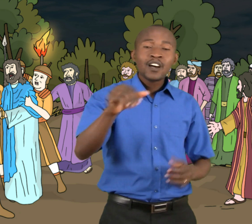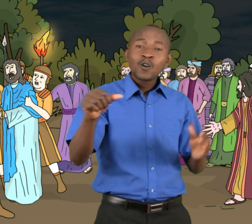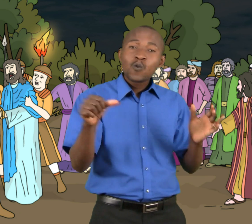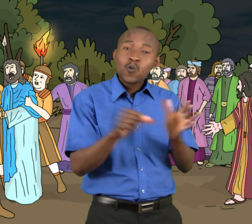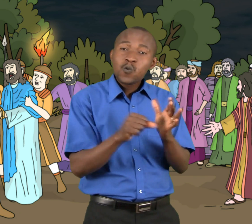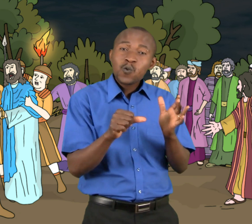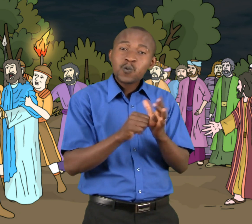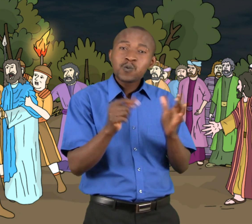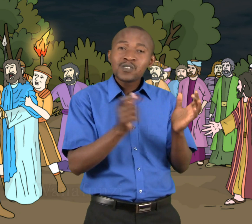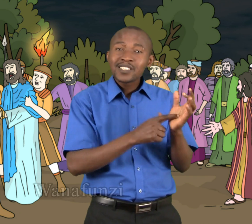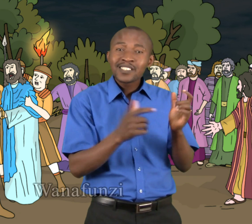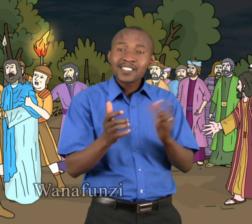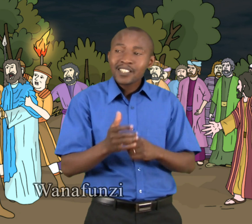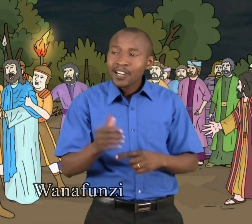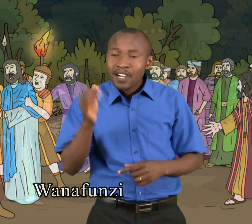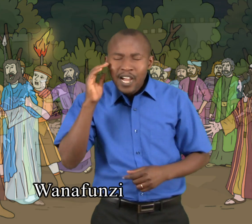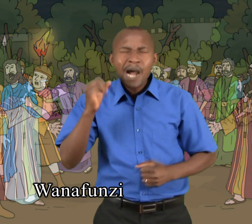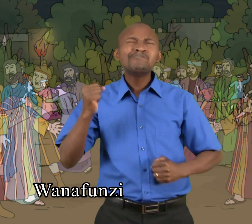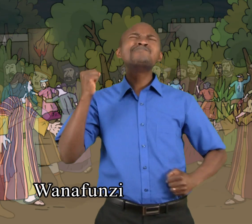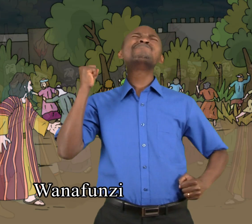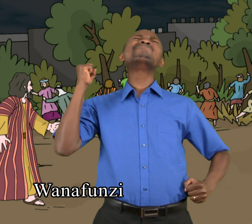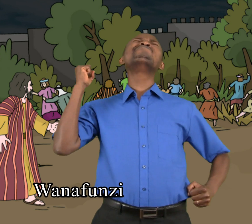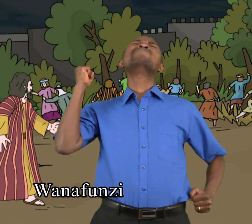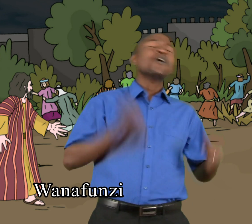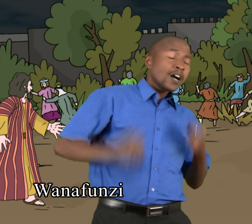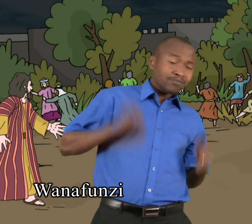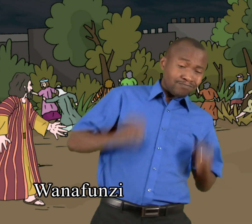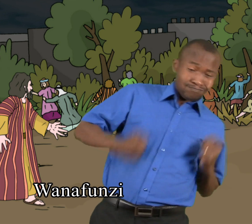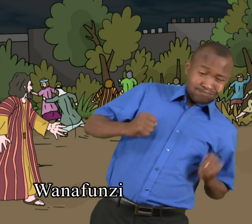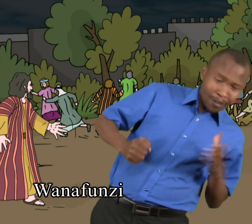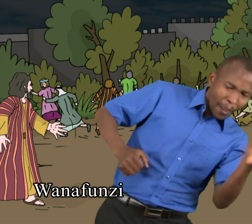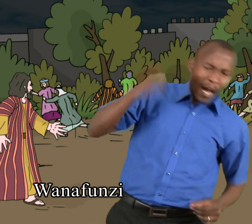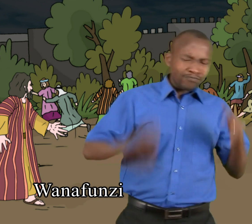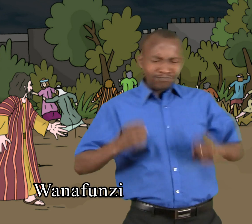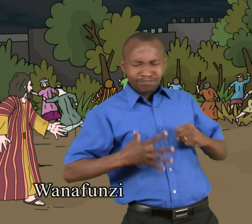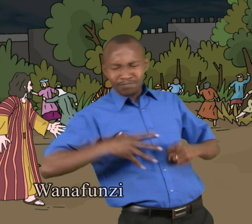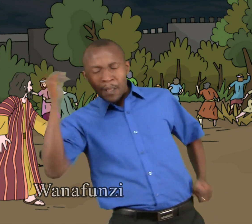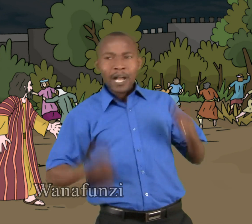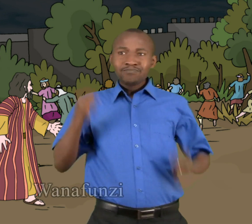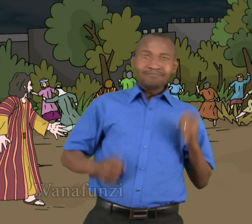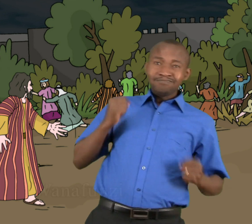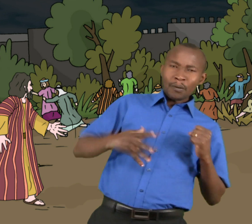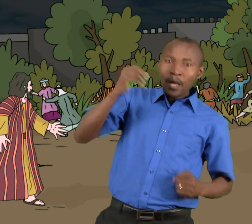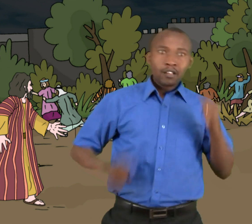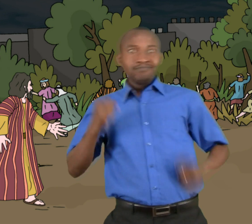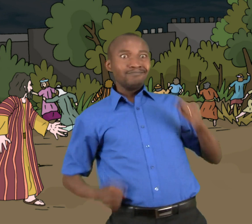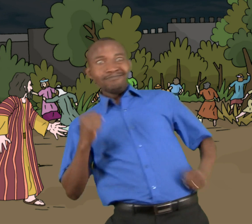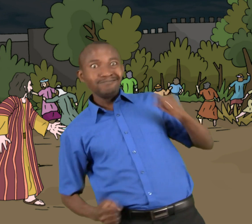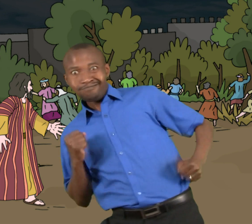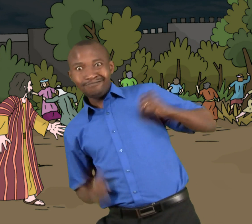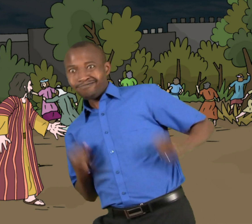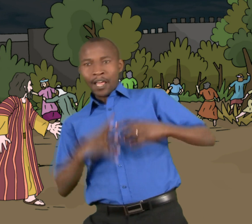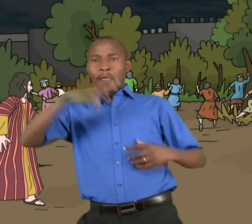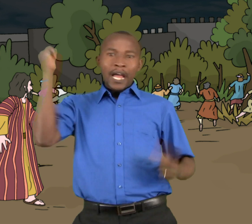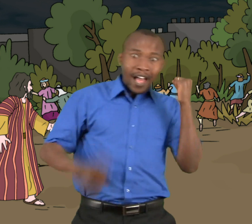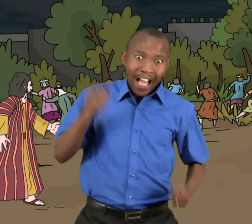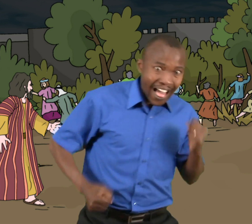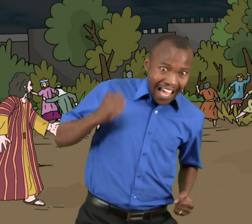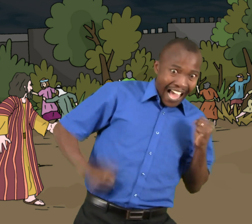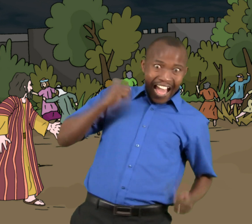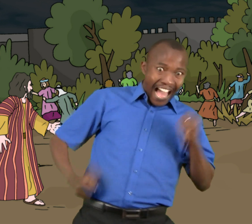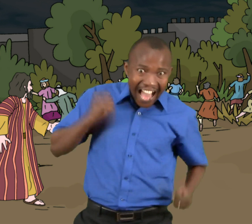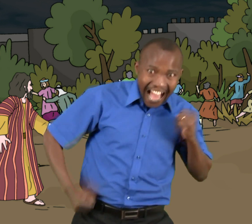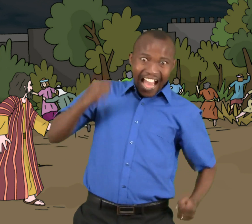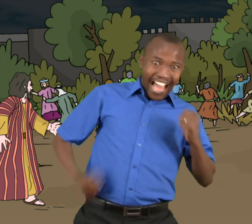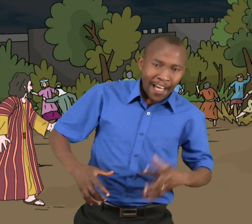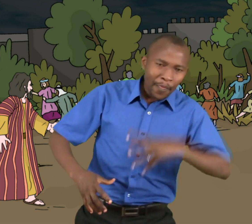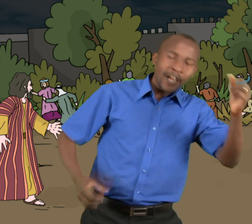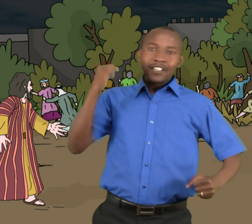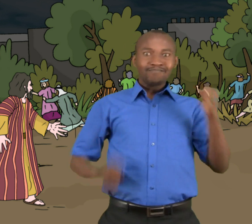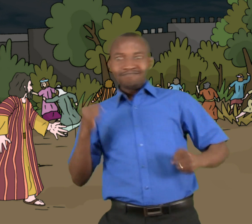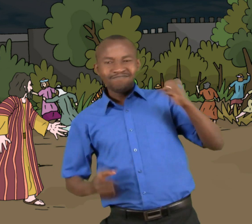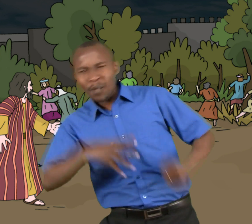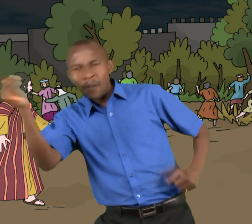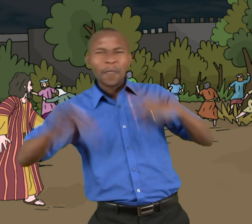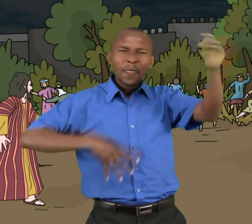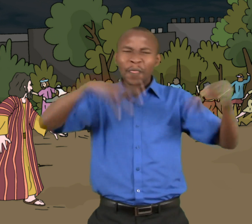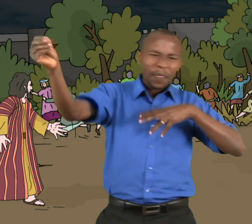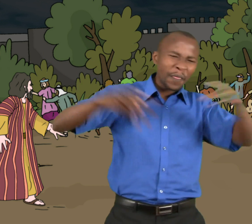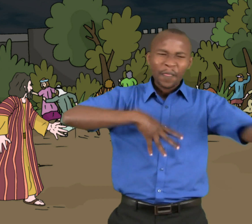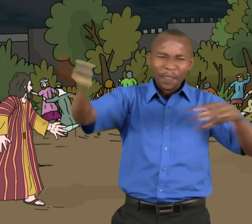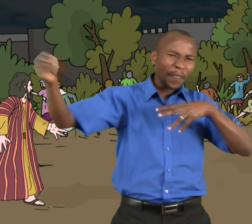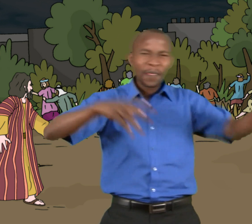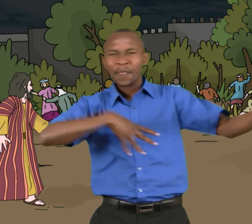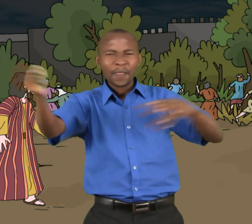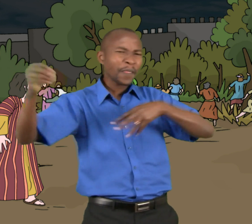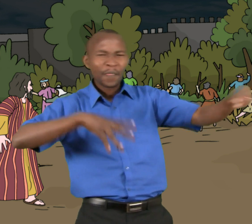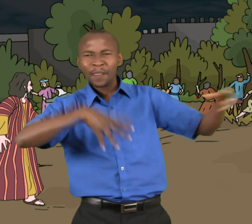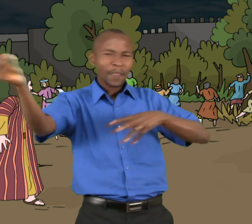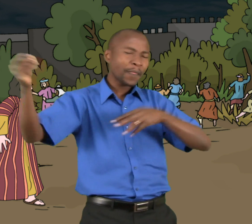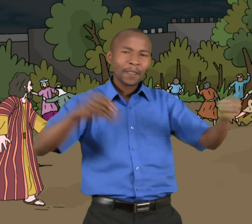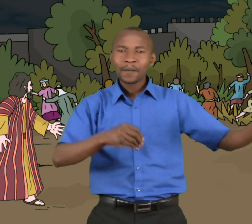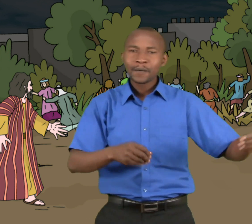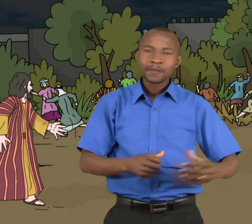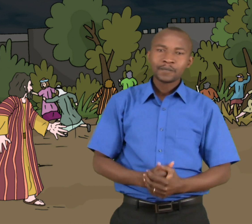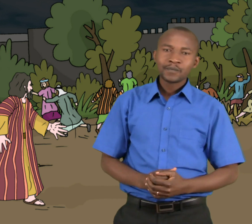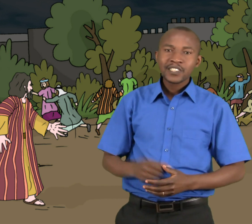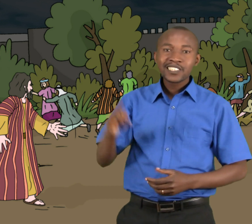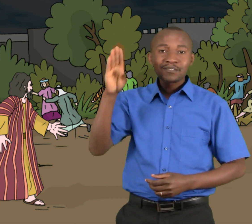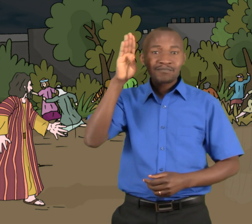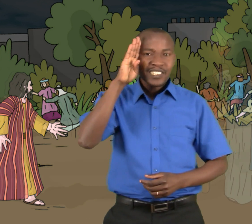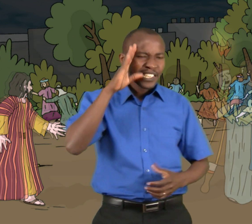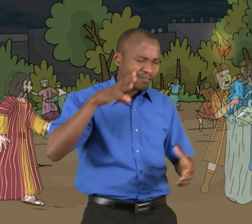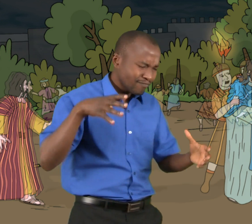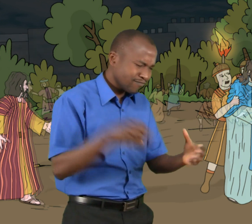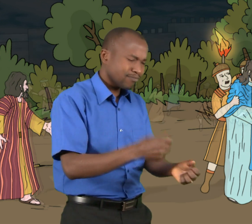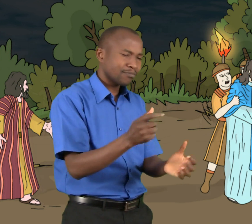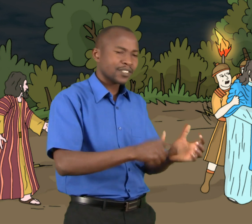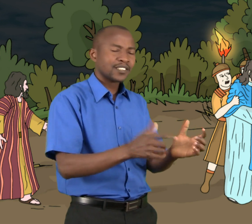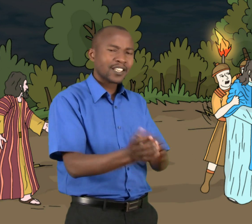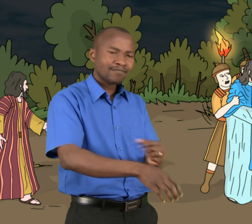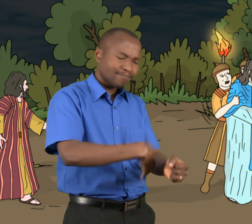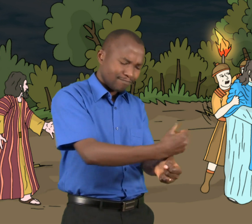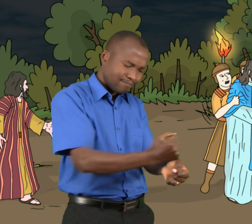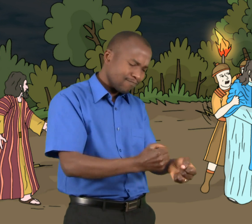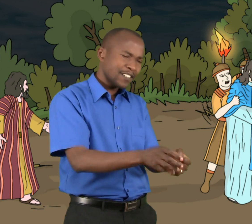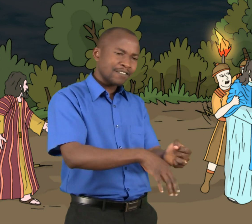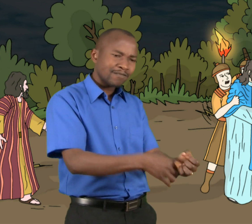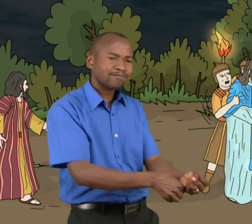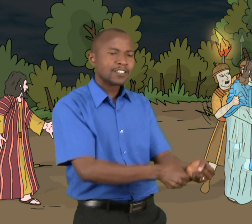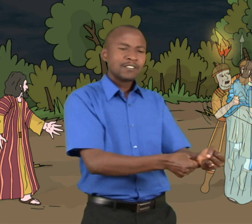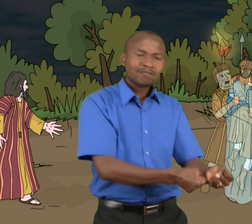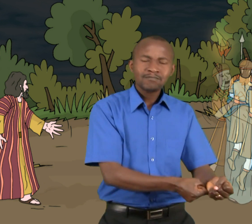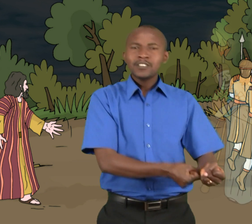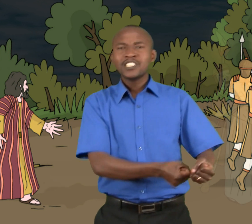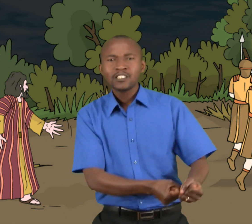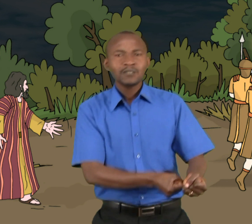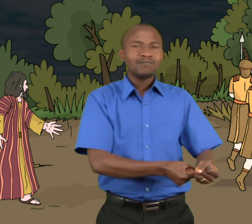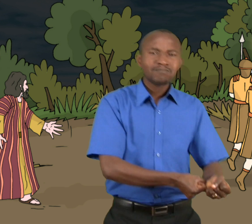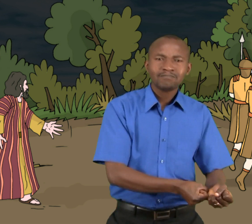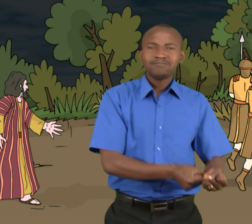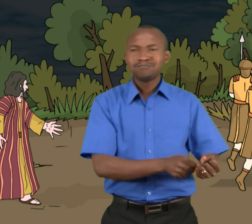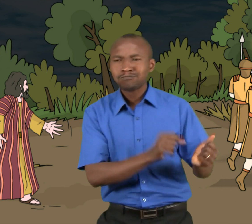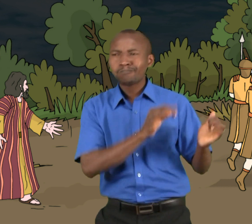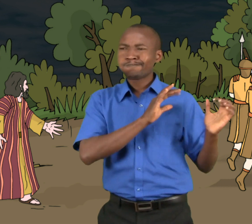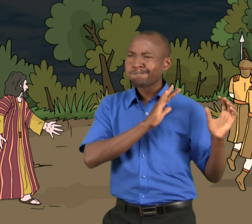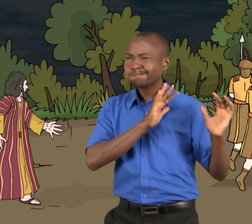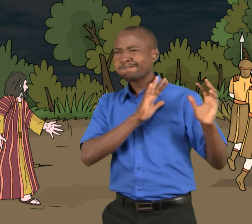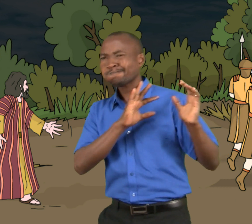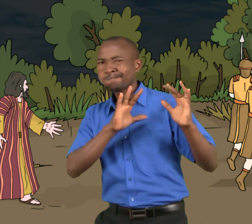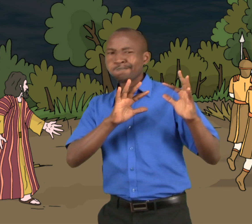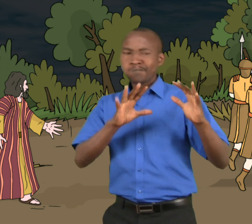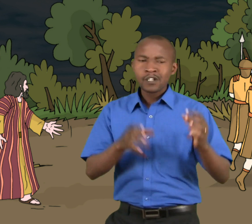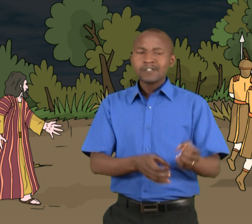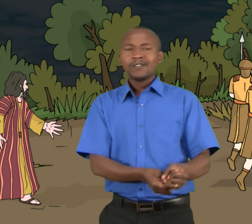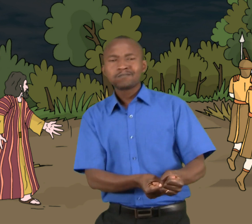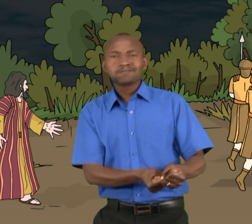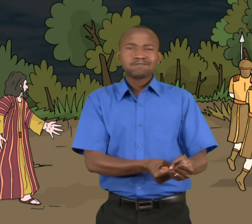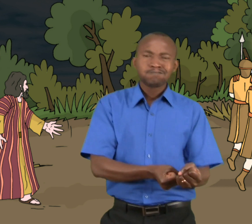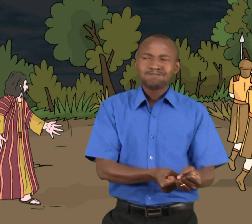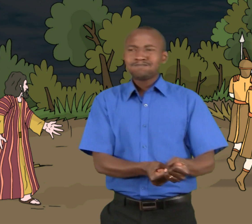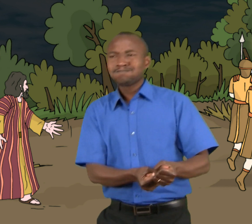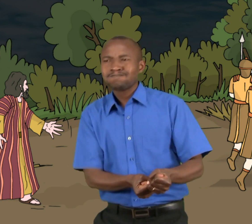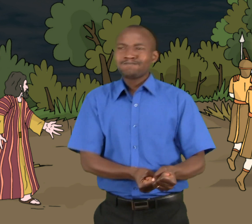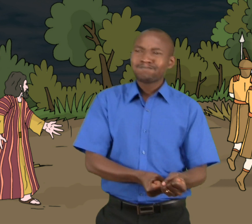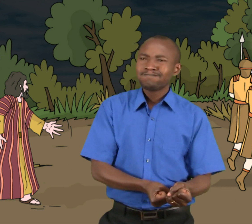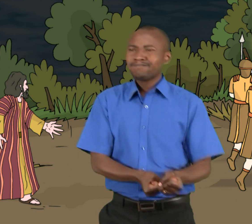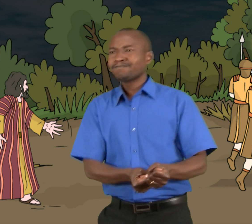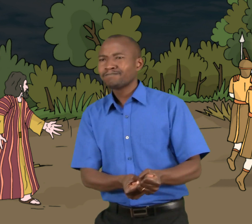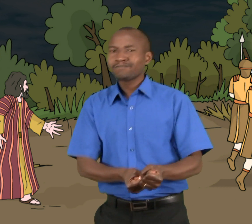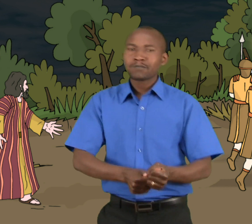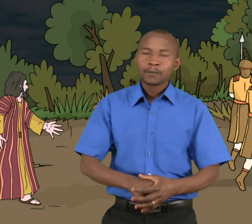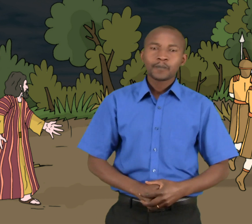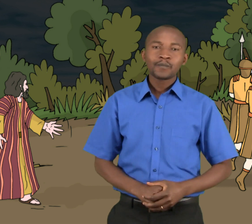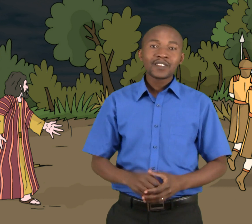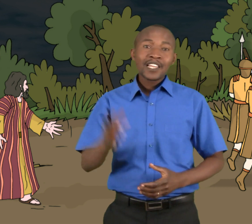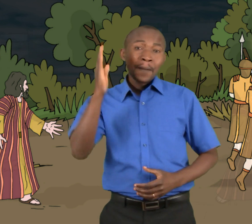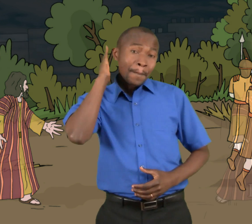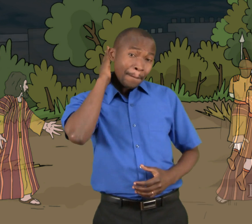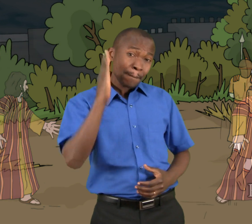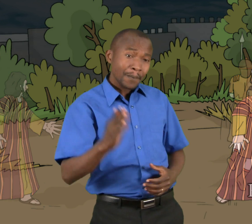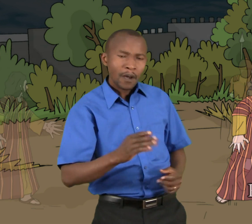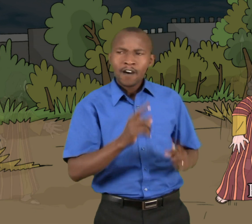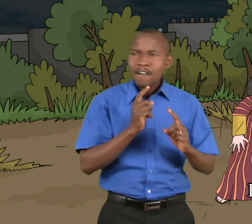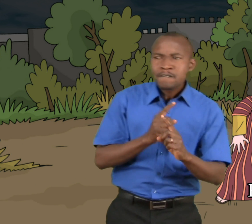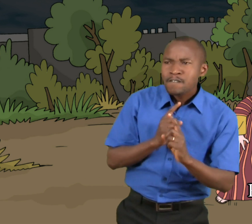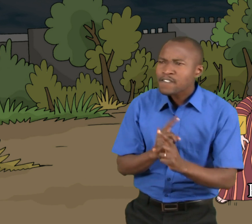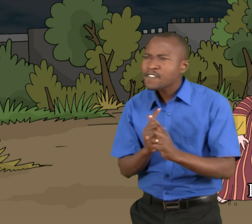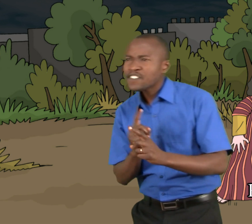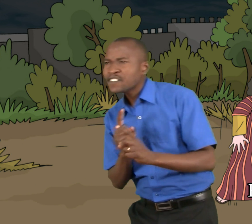Then all the disciples deserted Him and fled. Those who had arrested Jesus led Him away to the house of Caiaphas the high priest, where the scribes and elders had gathered.